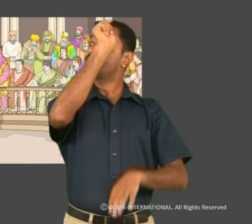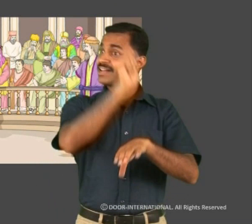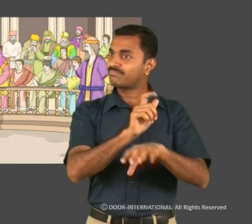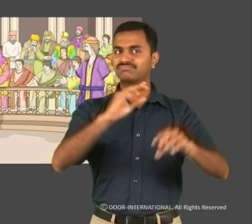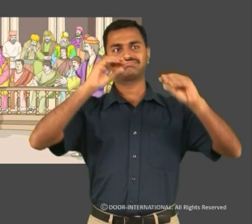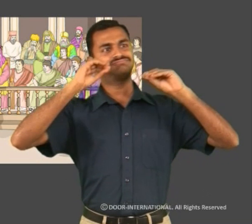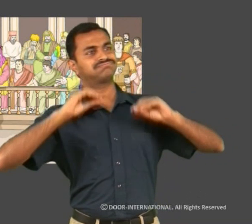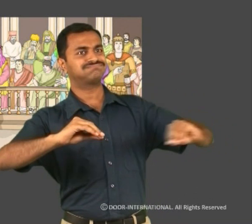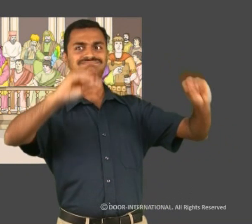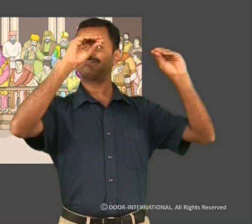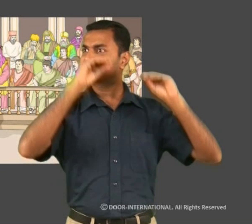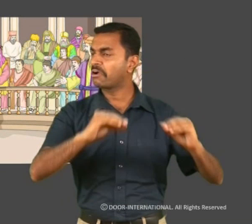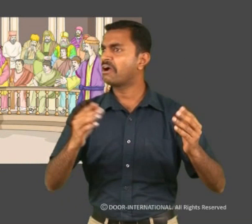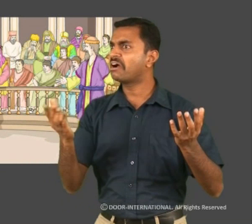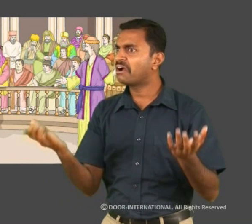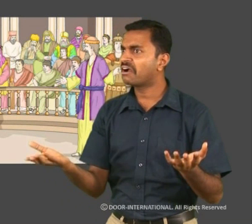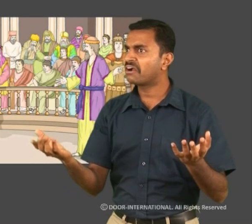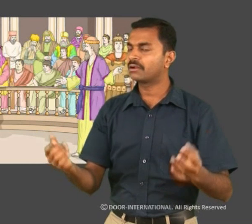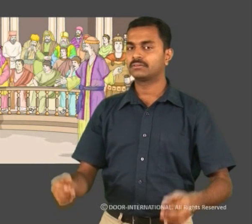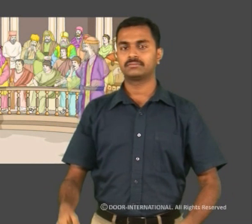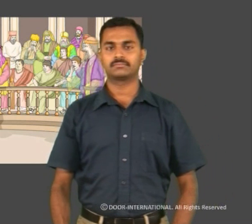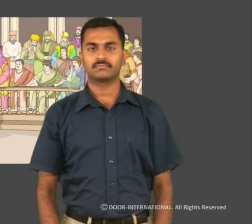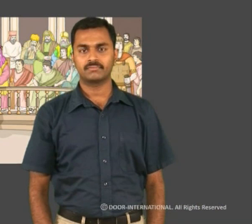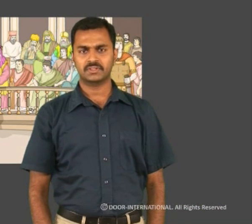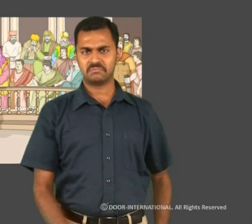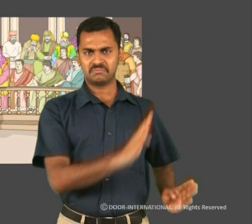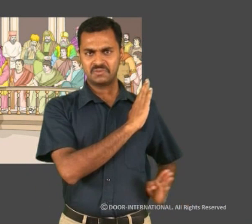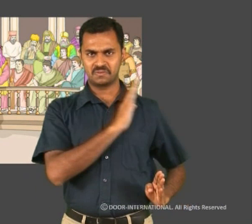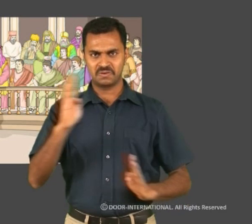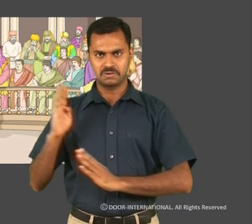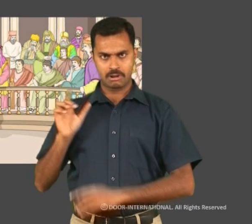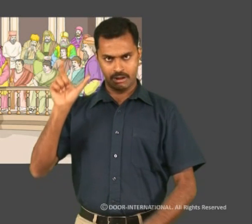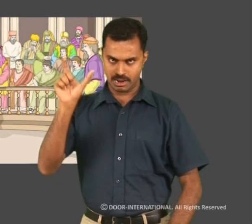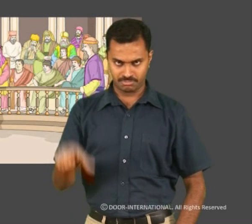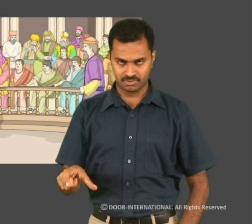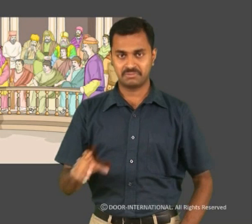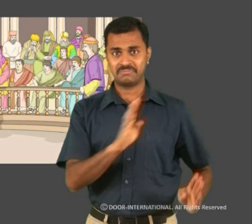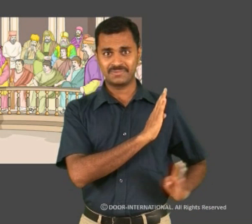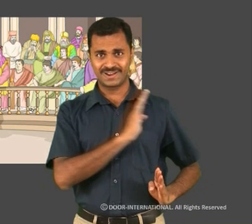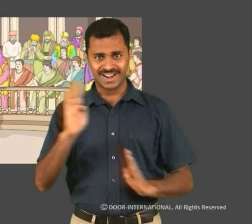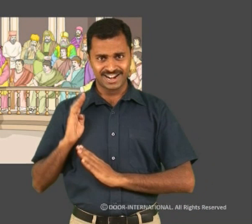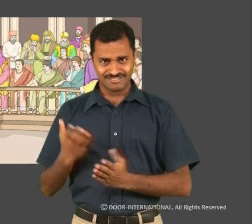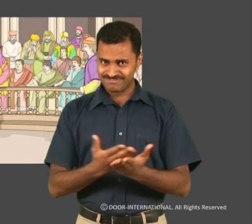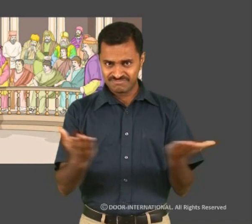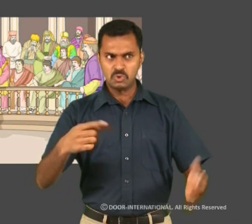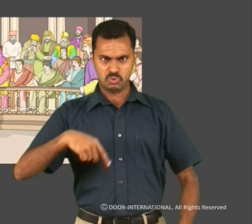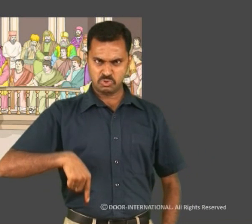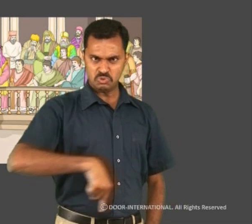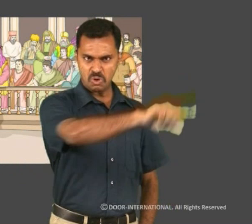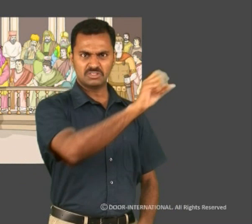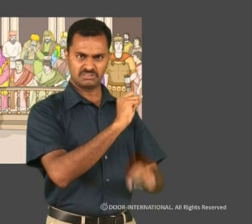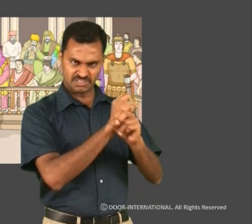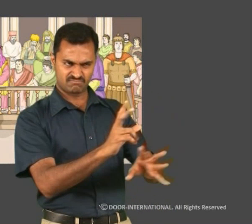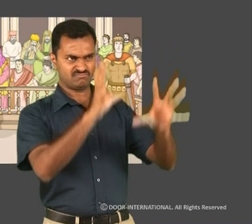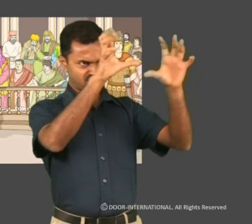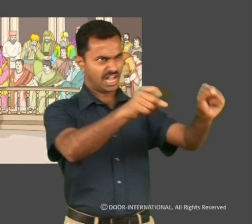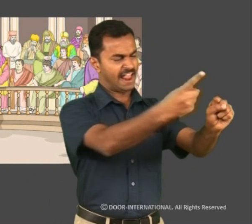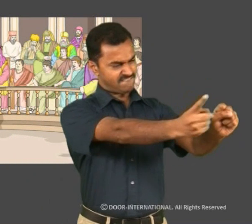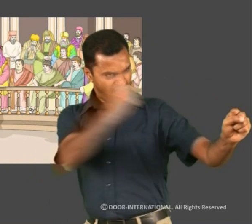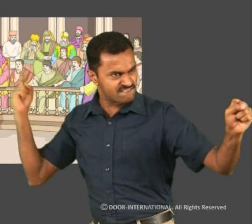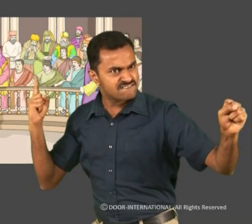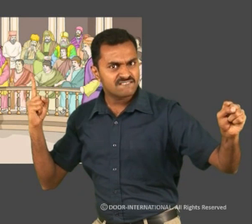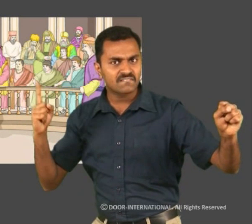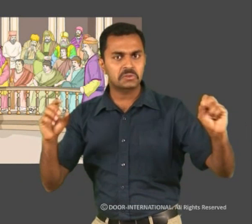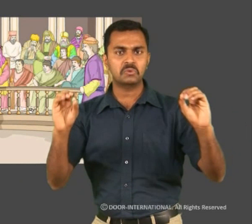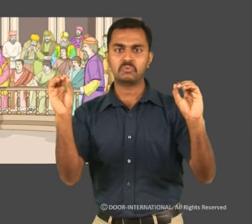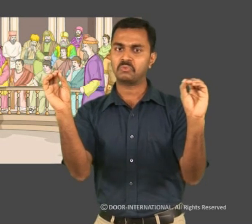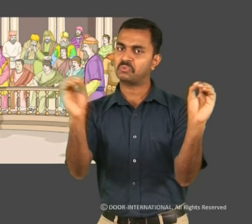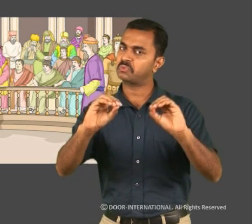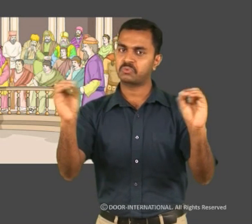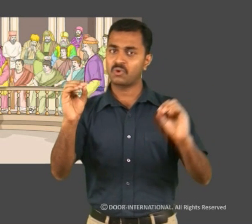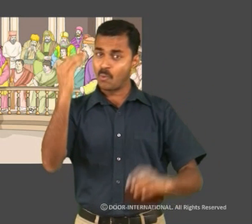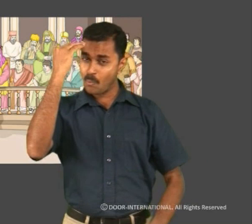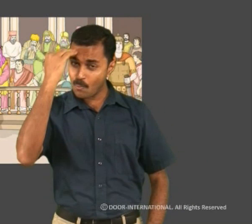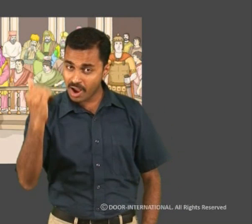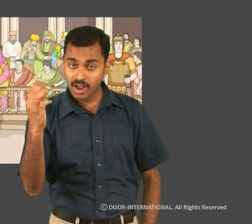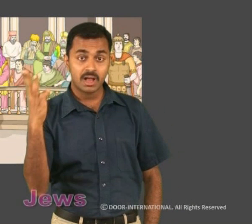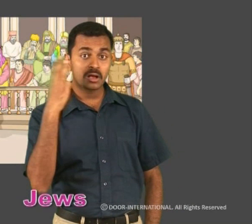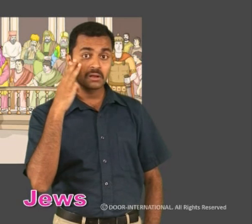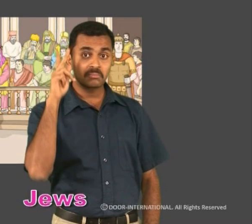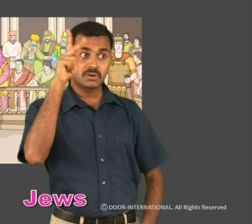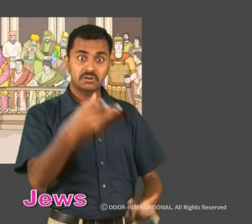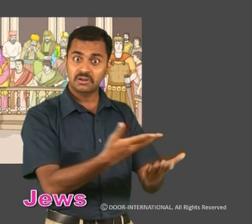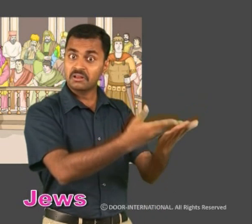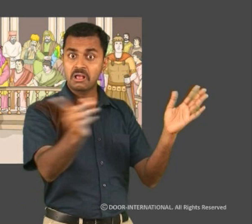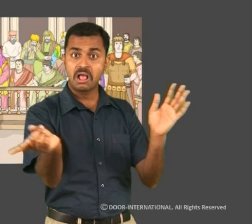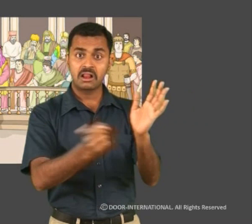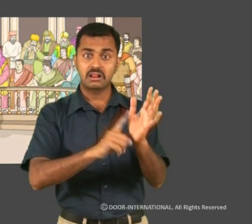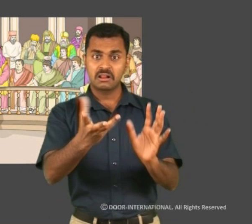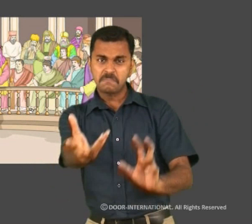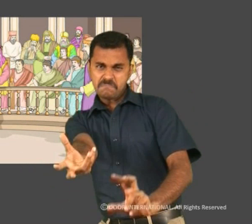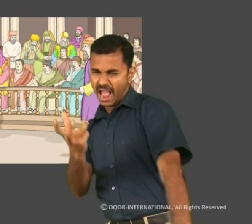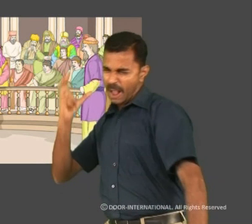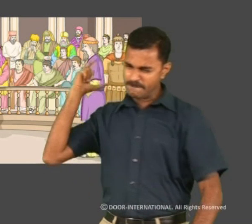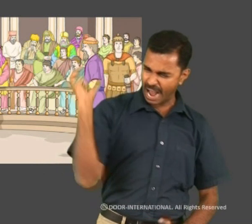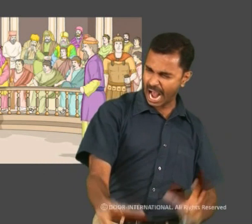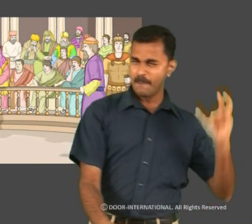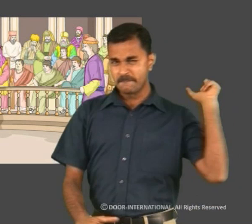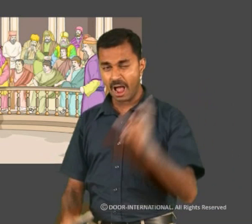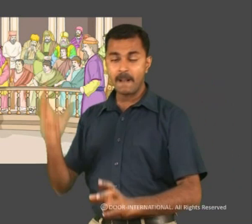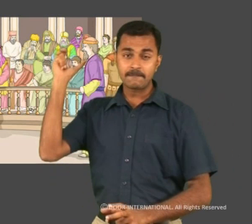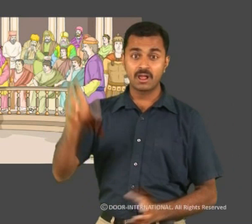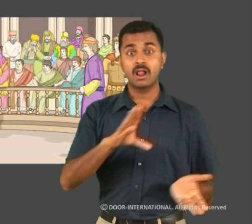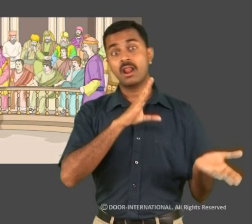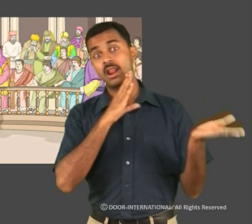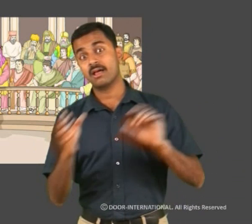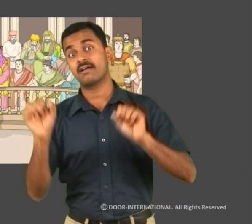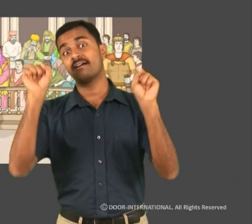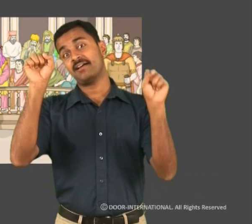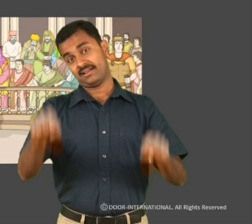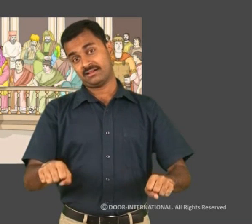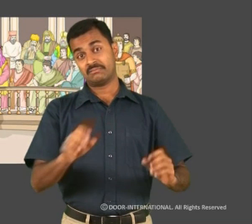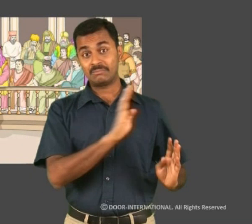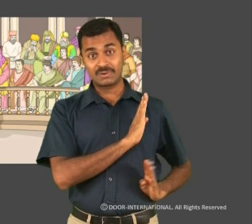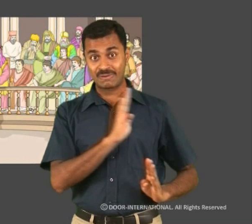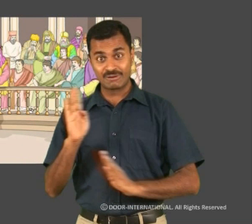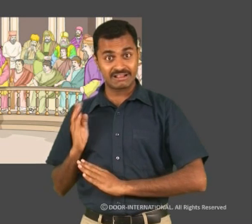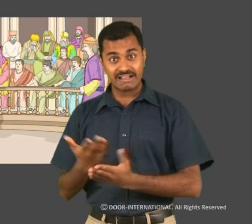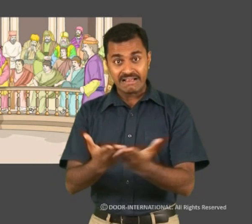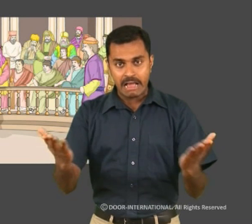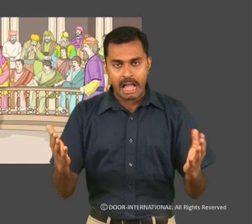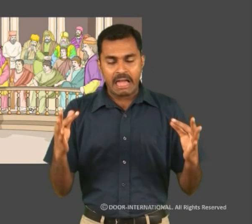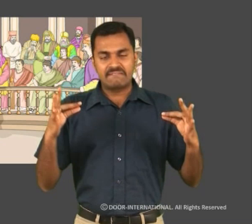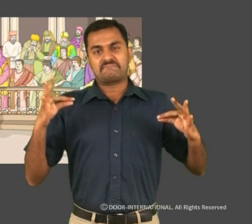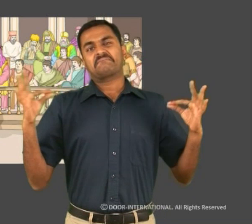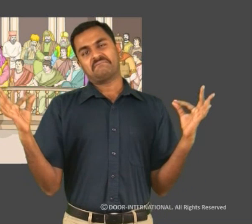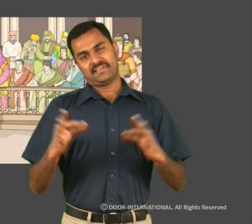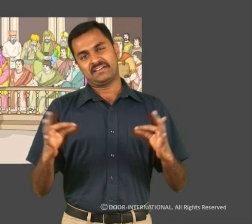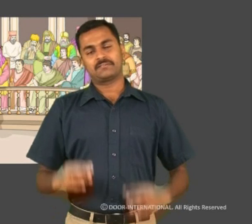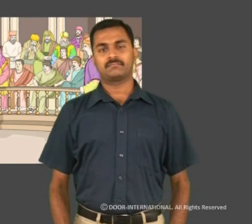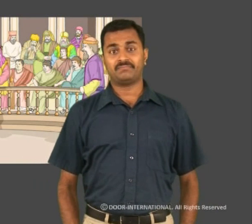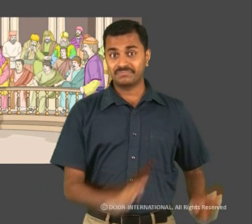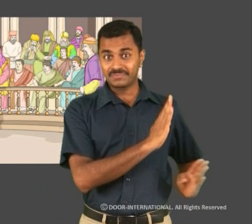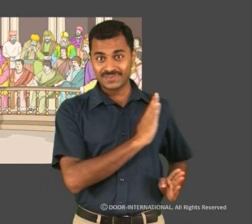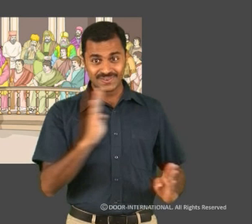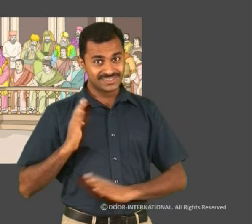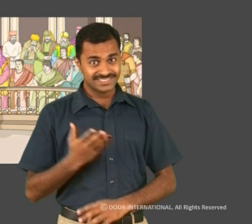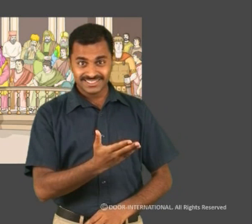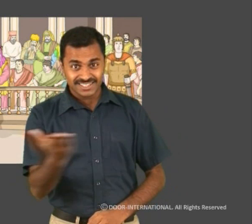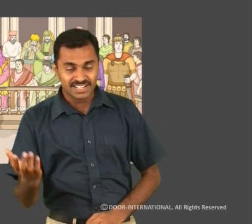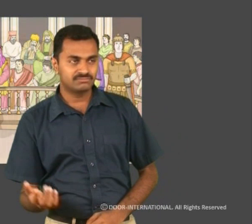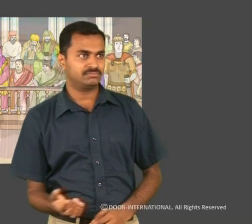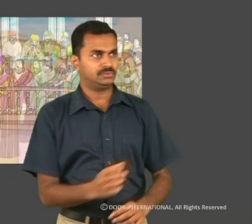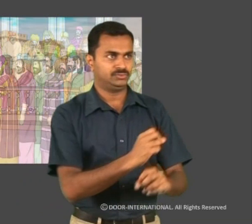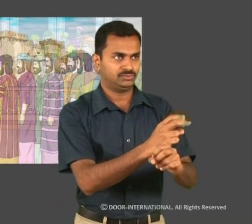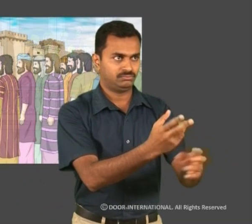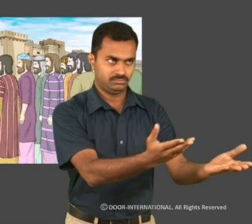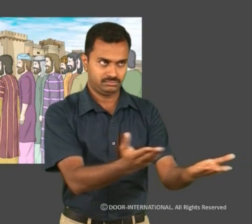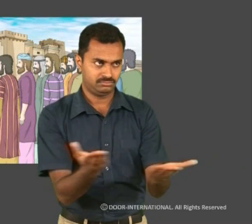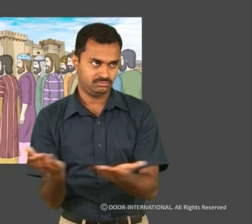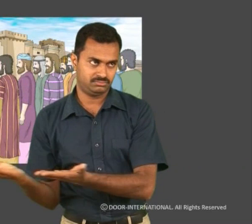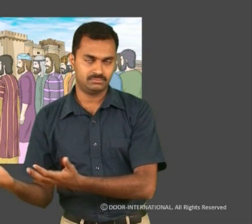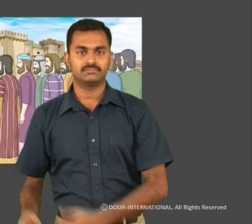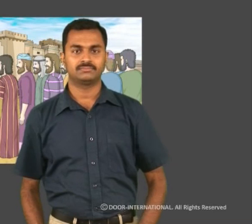Then someone came in and announced, “Look, the men you put in jail are standing in the temple courts teaching the people!”